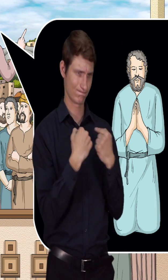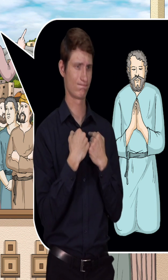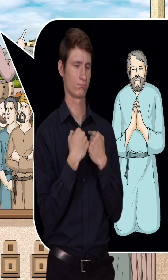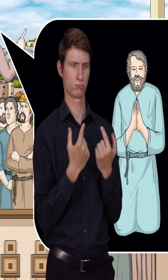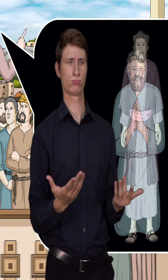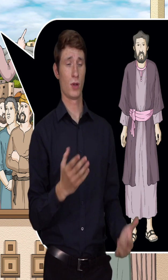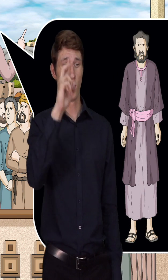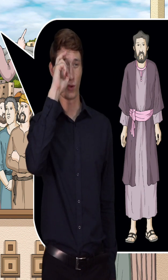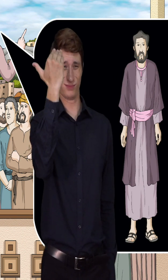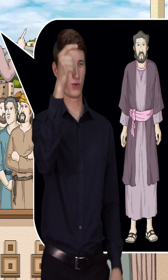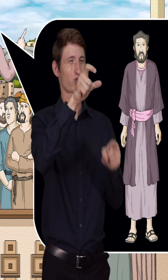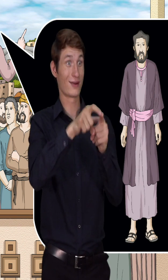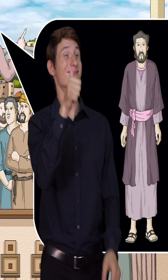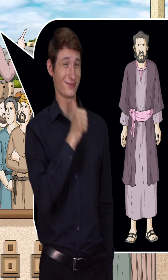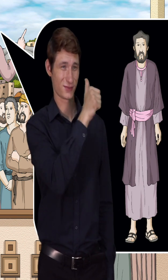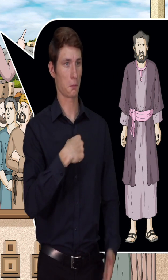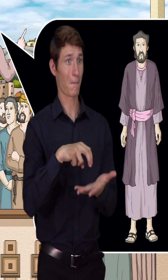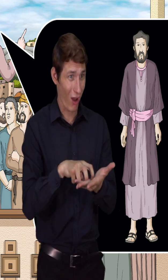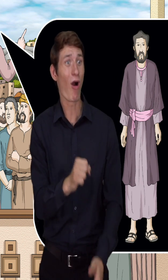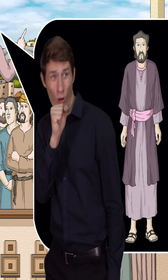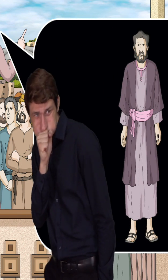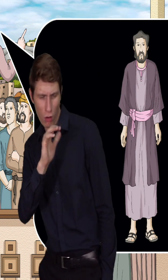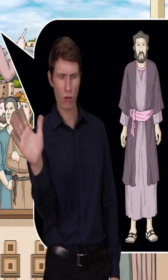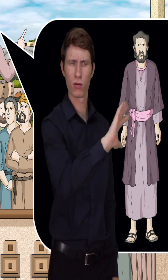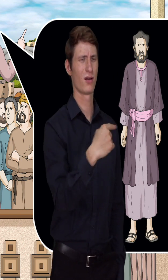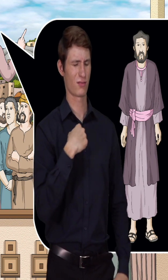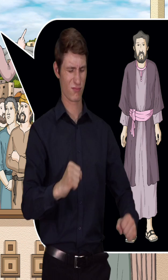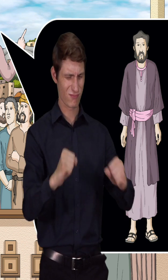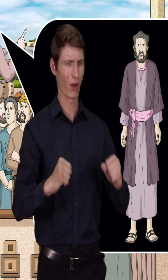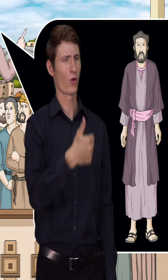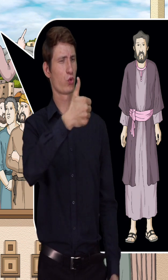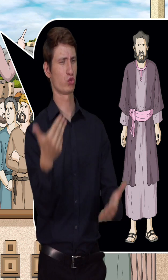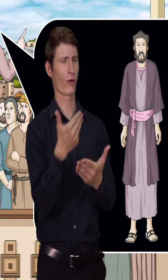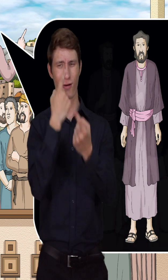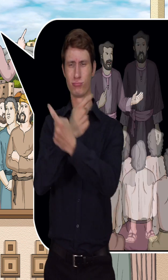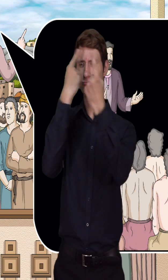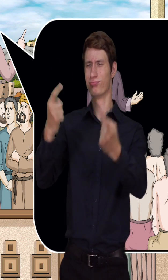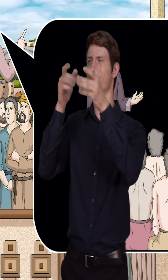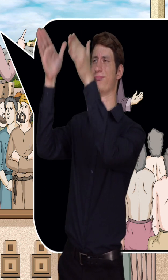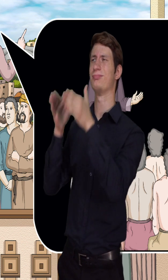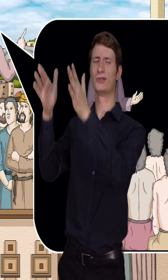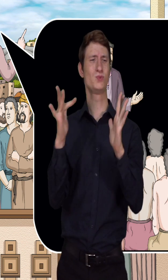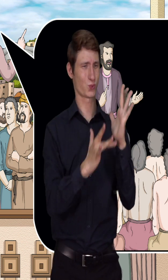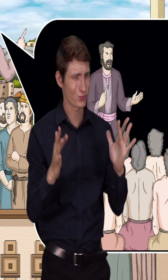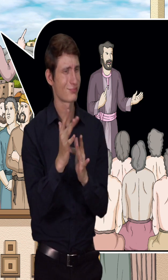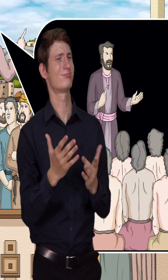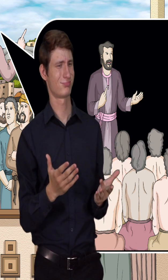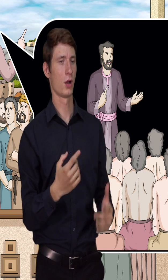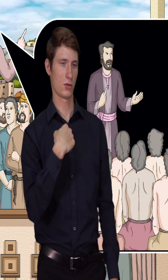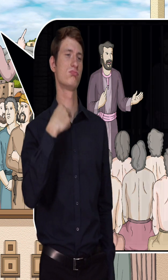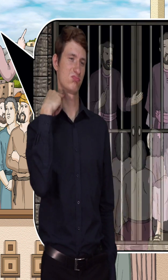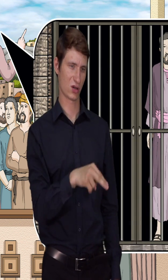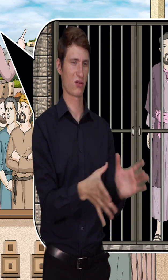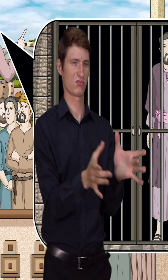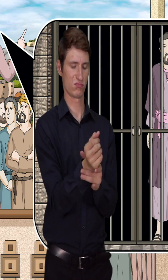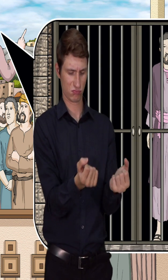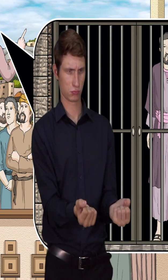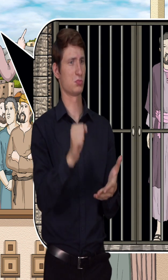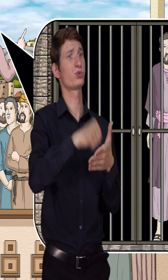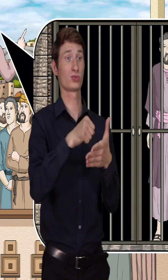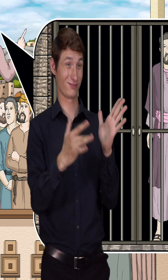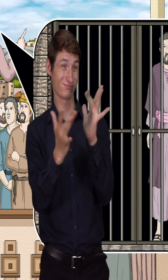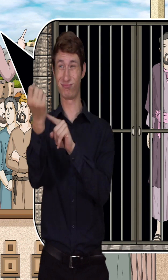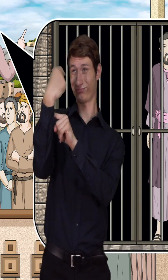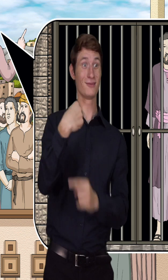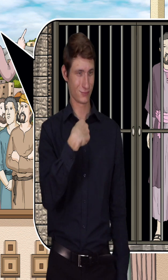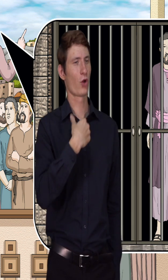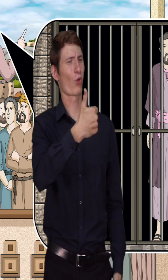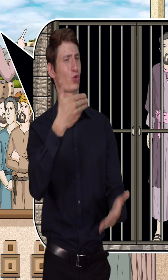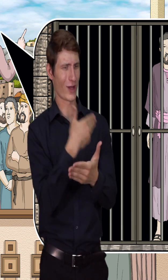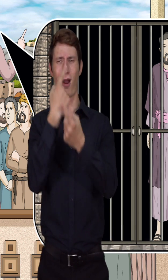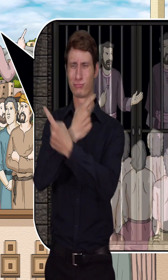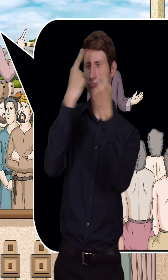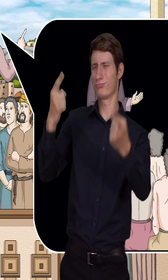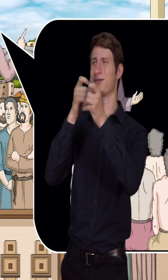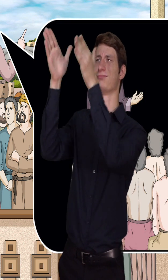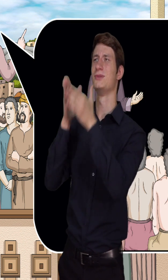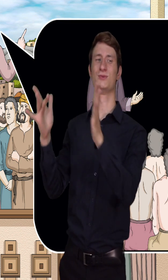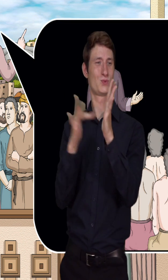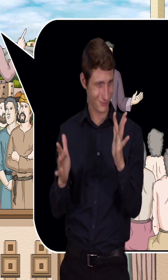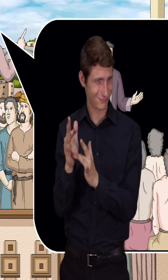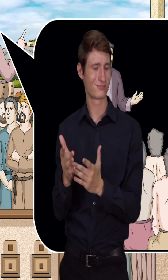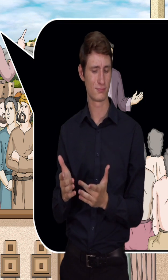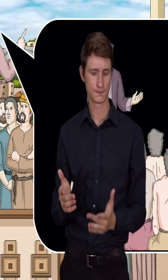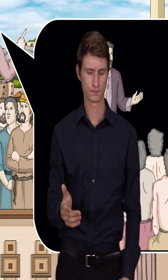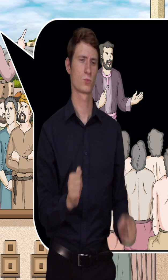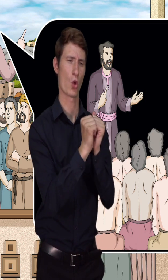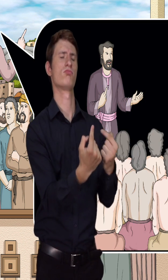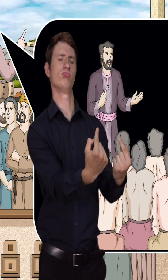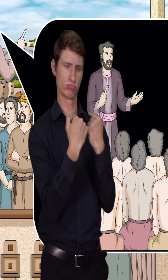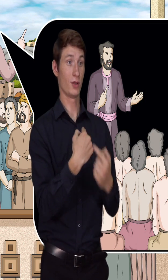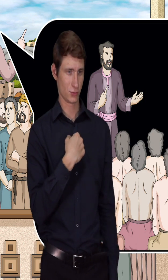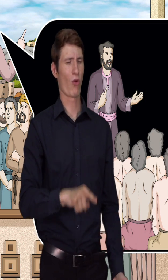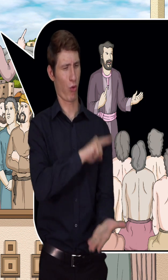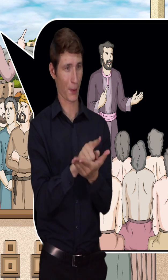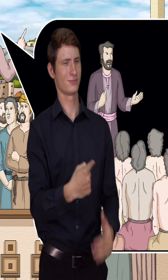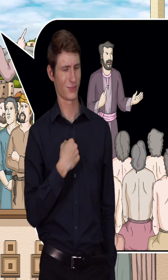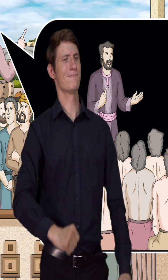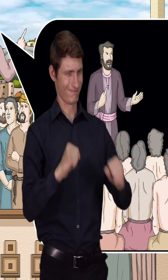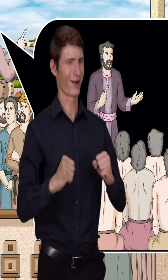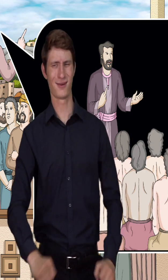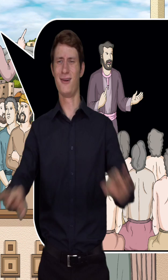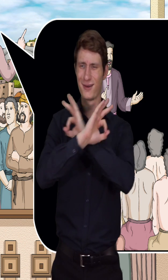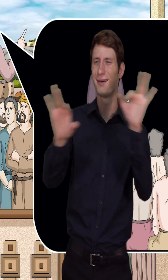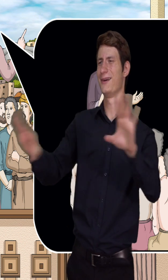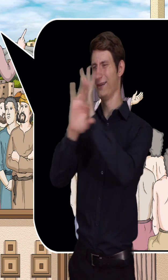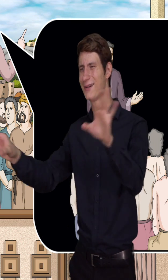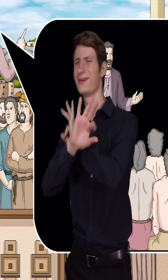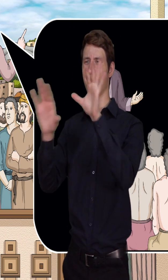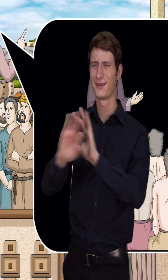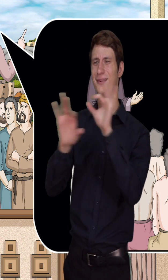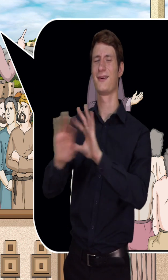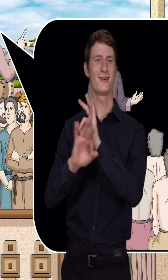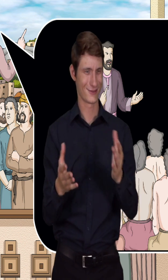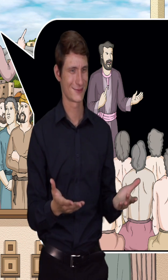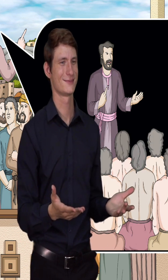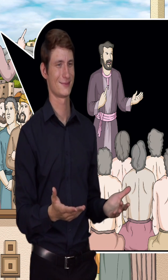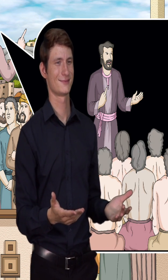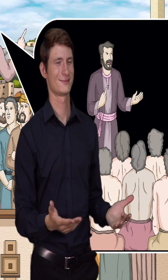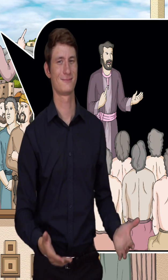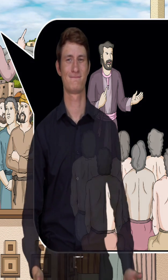Pray also for me, that whenever I open my mouth, words may be given me so that I will boldly make known the mystery of the gospel, for which I am an ambassador in chains.